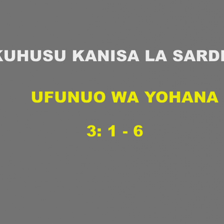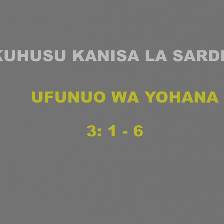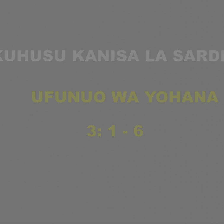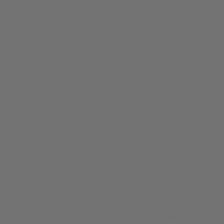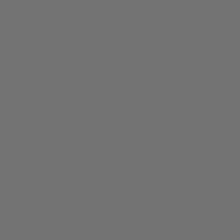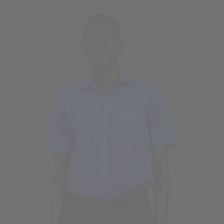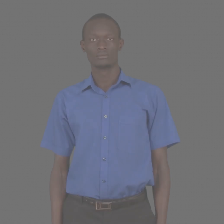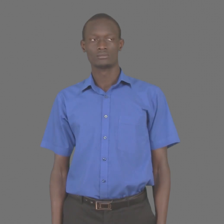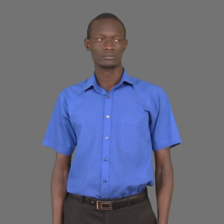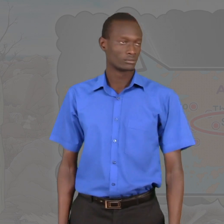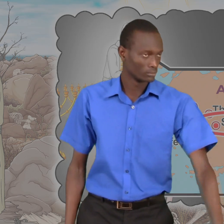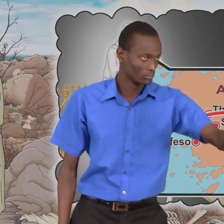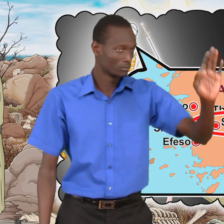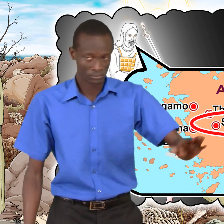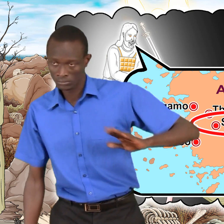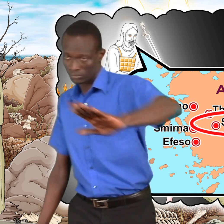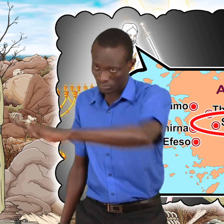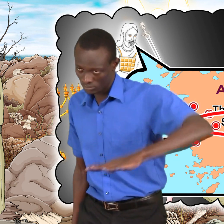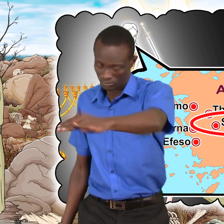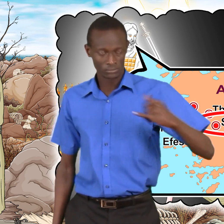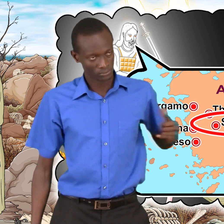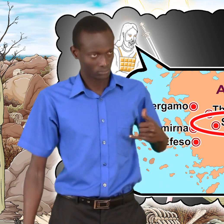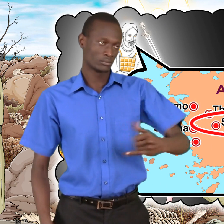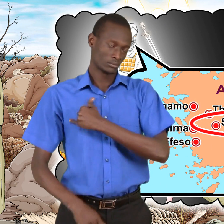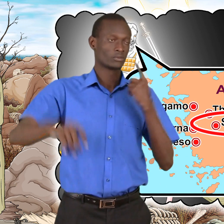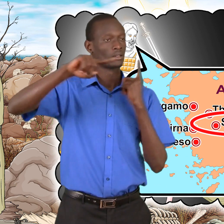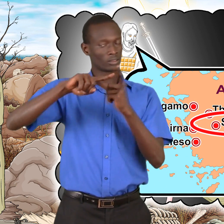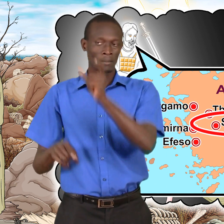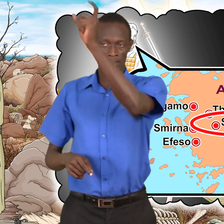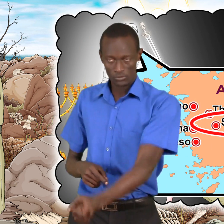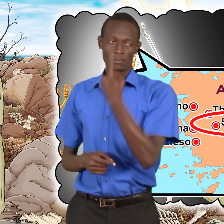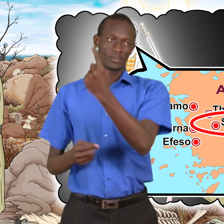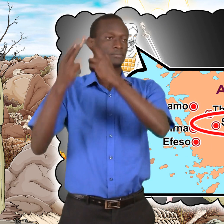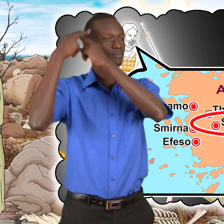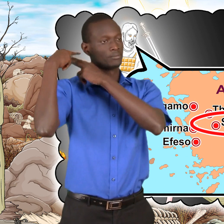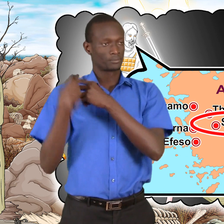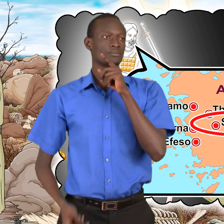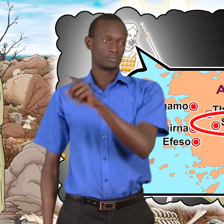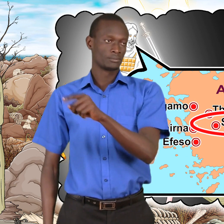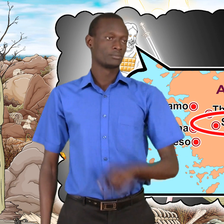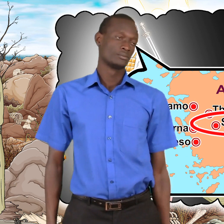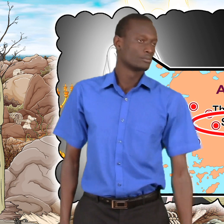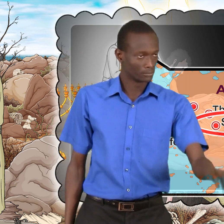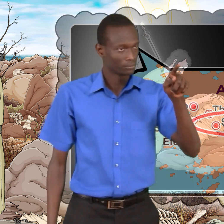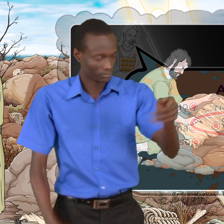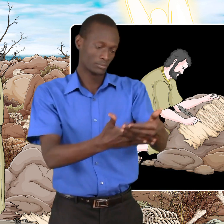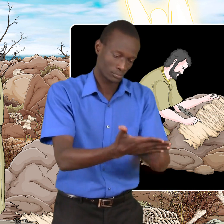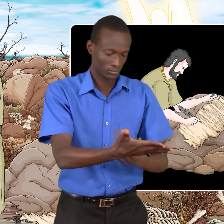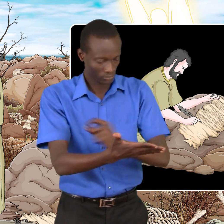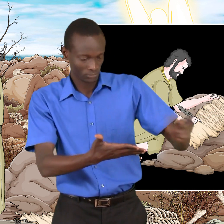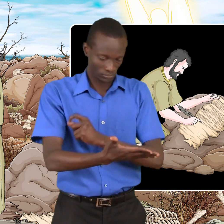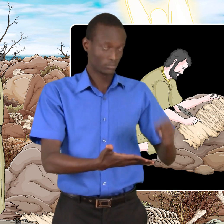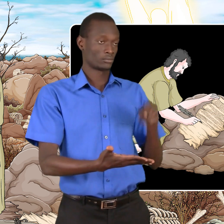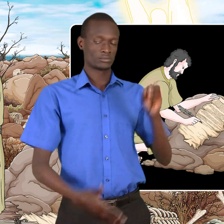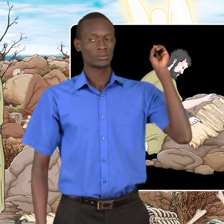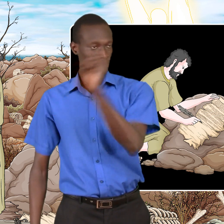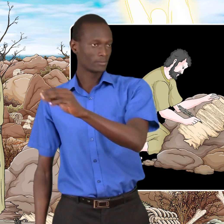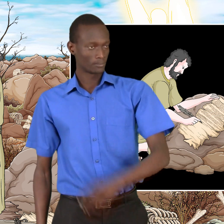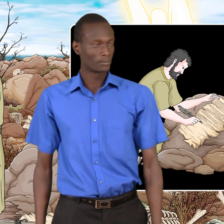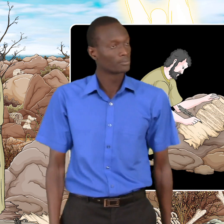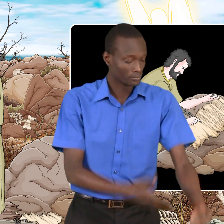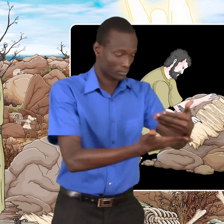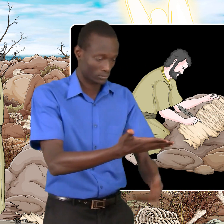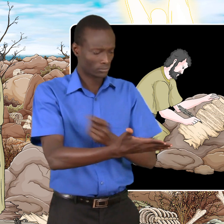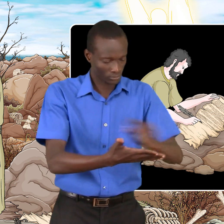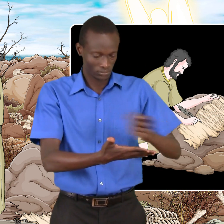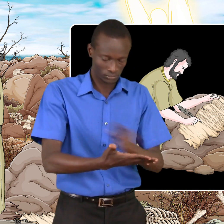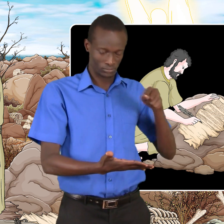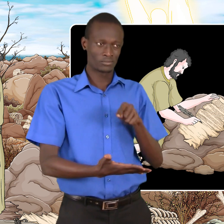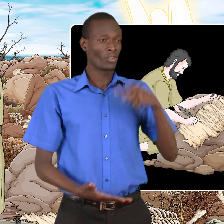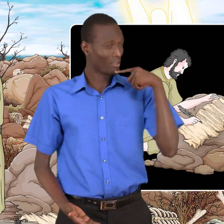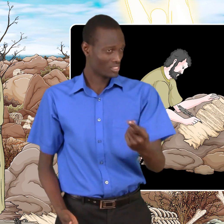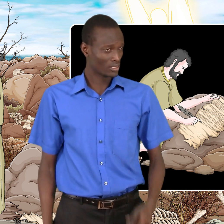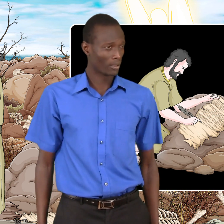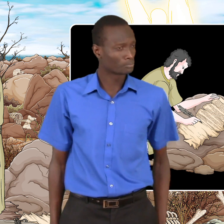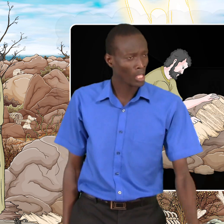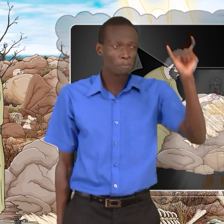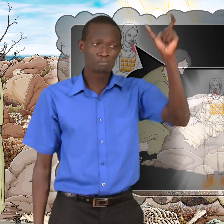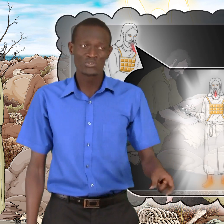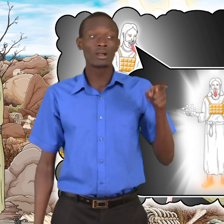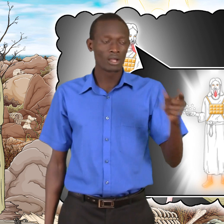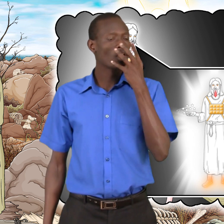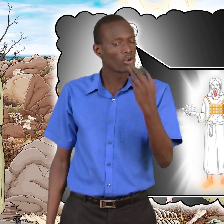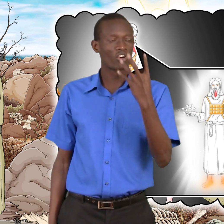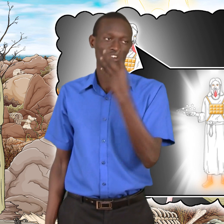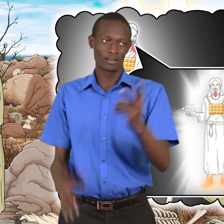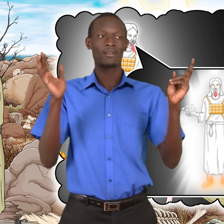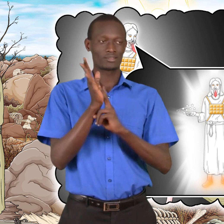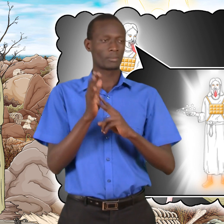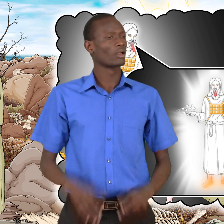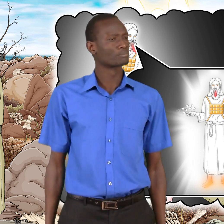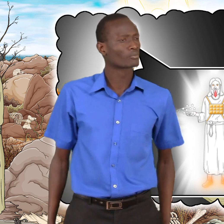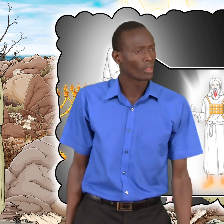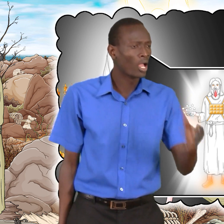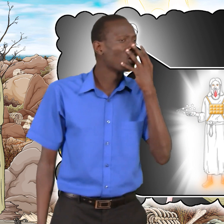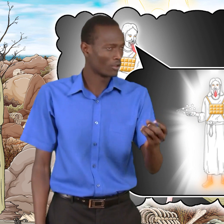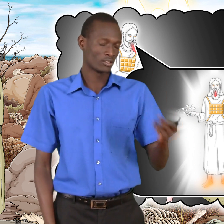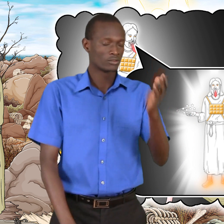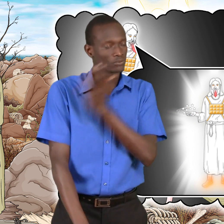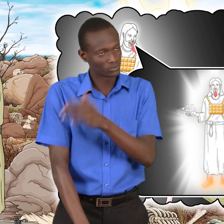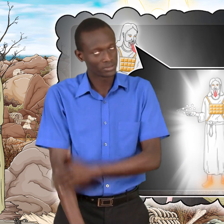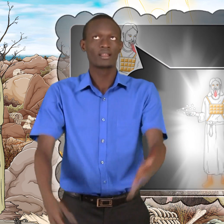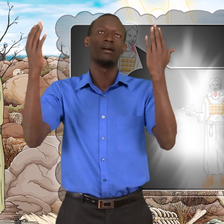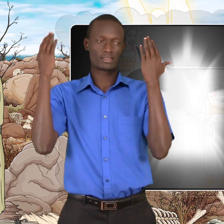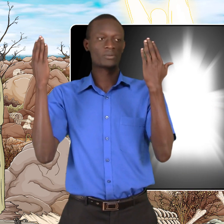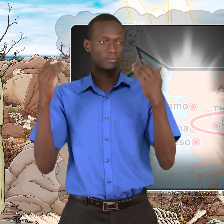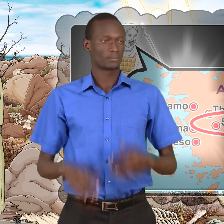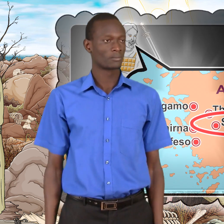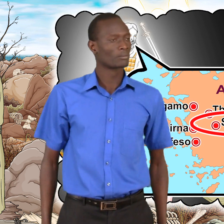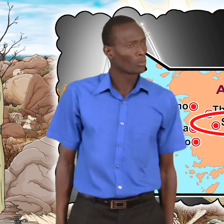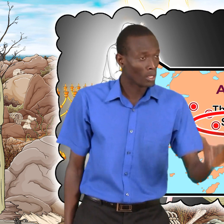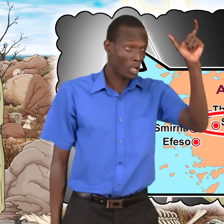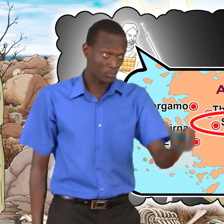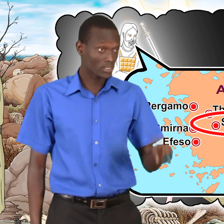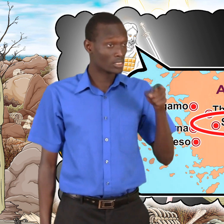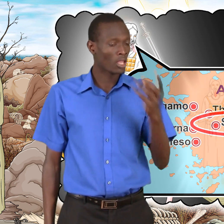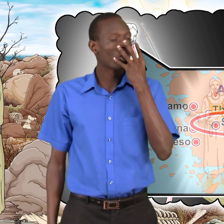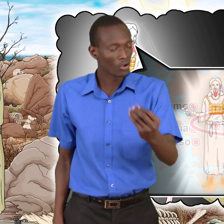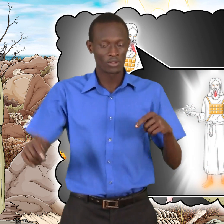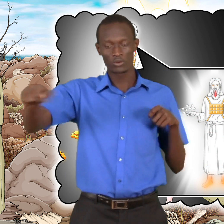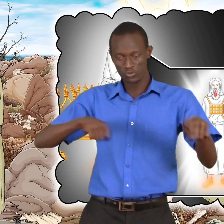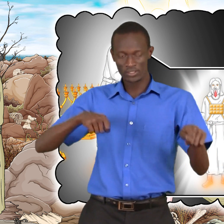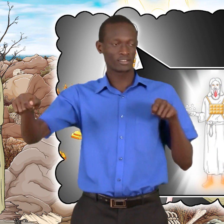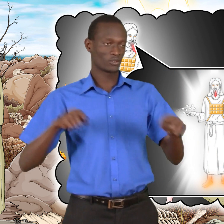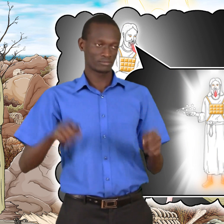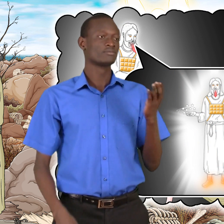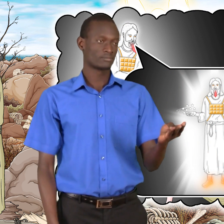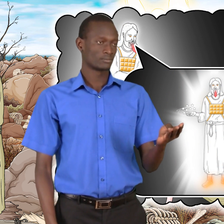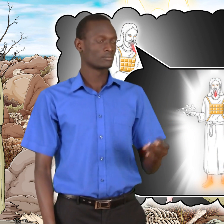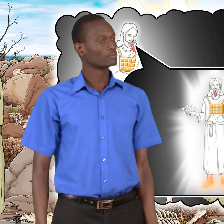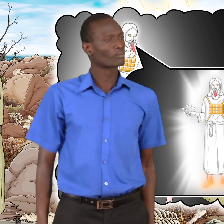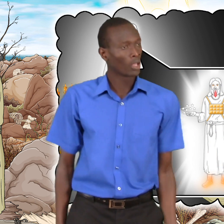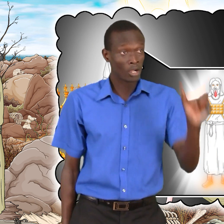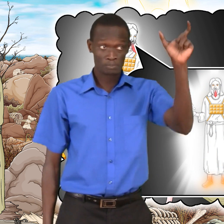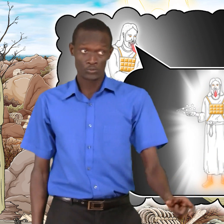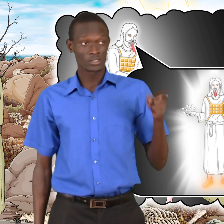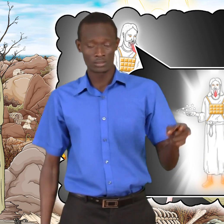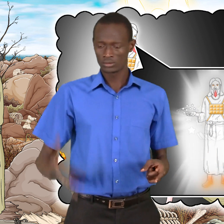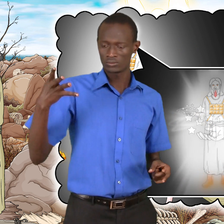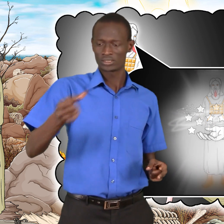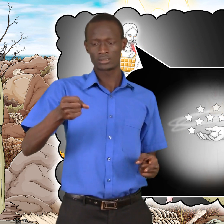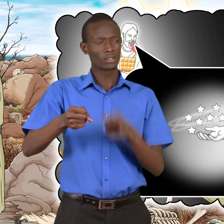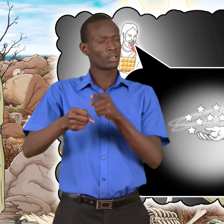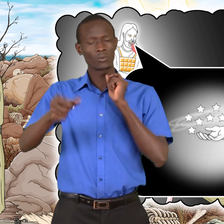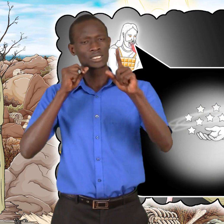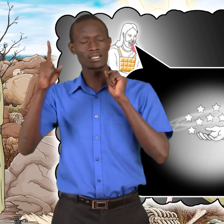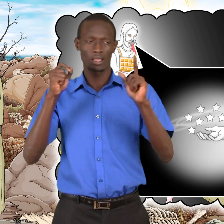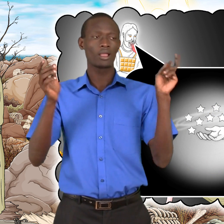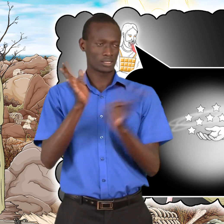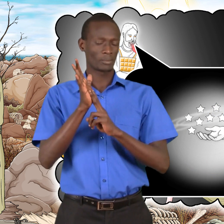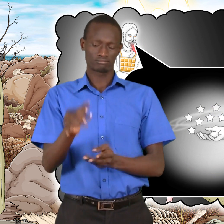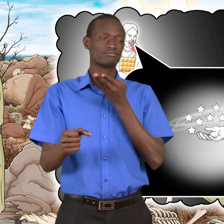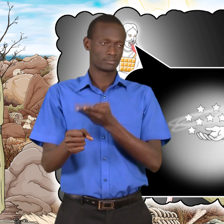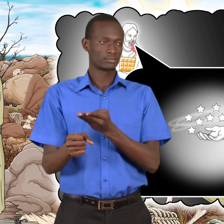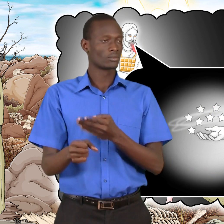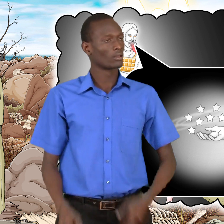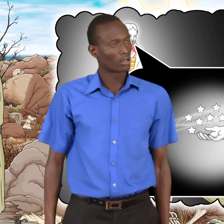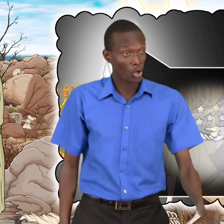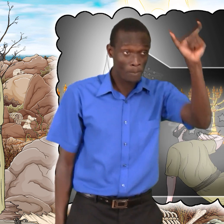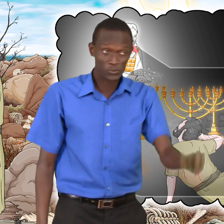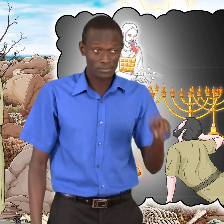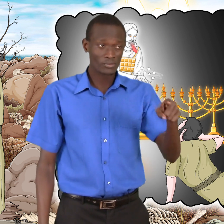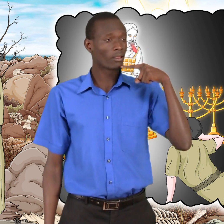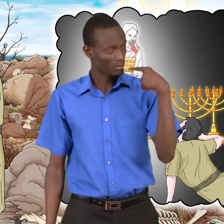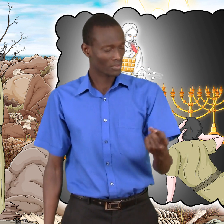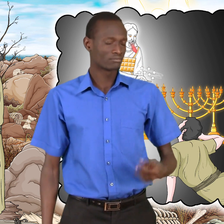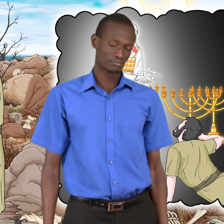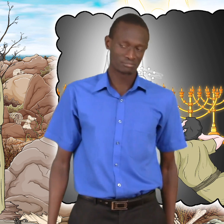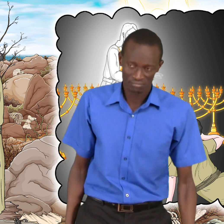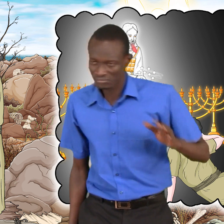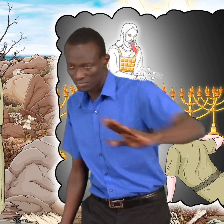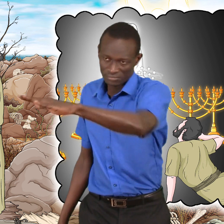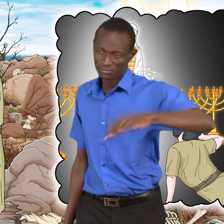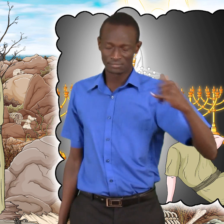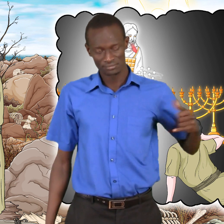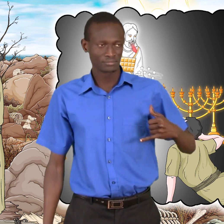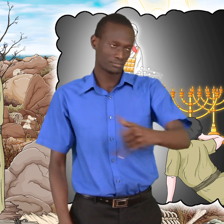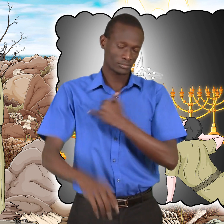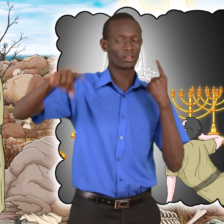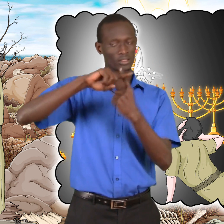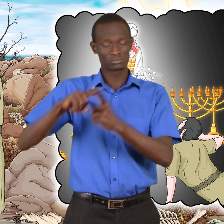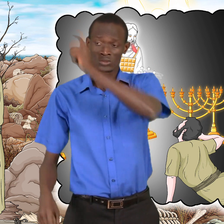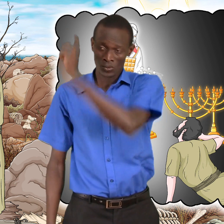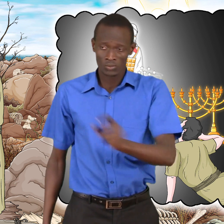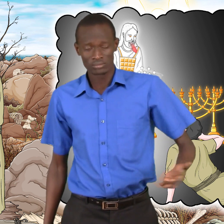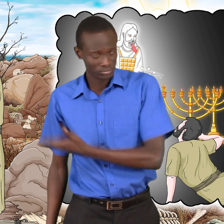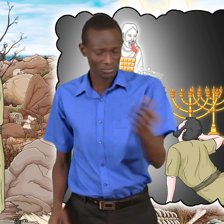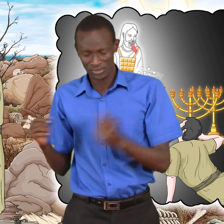“To the angel of the church in Sardis write: These are the words of the One who holds the seven Spirits of God and the seven stars.